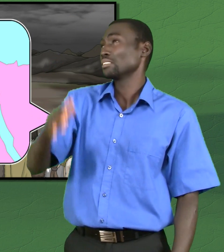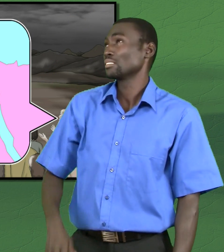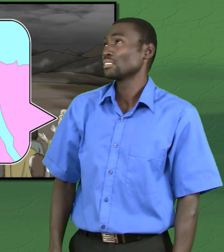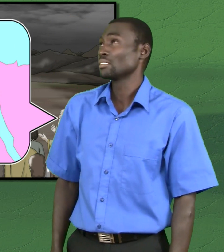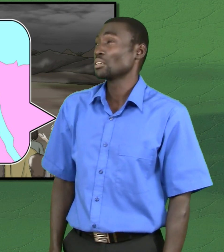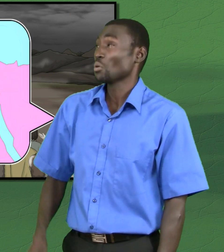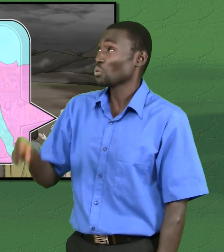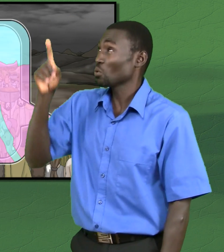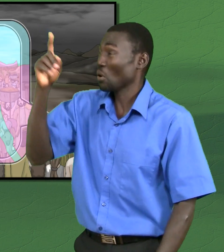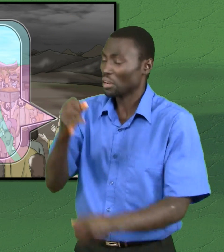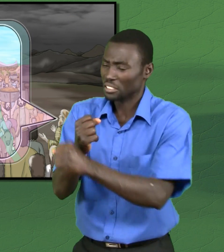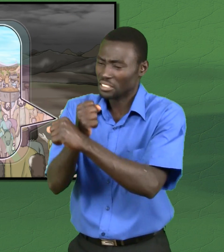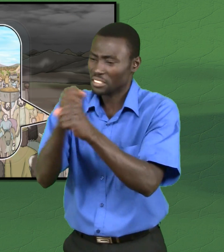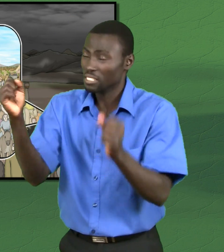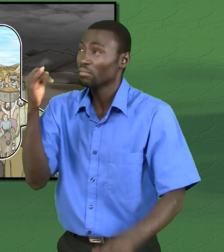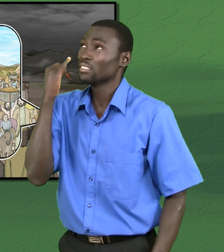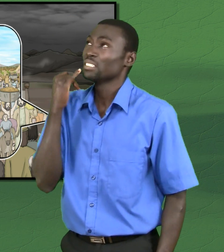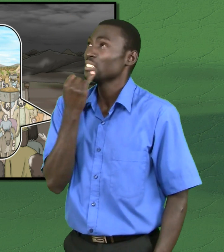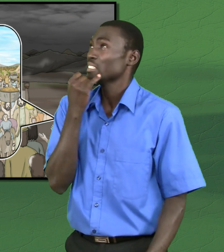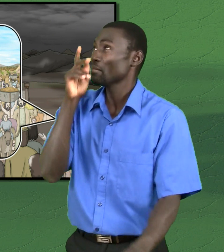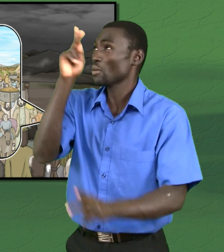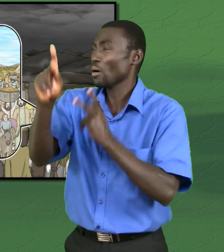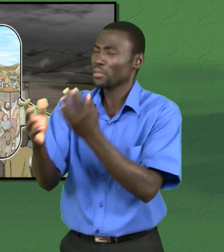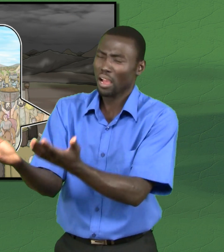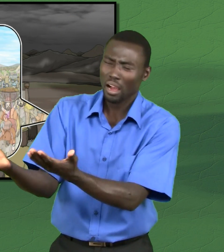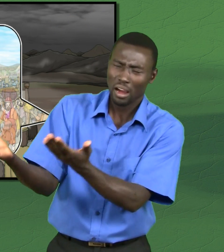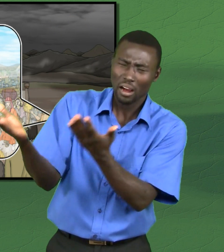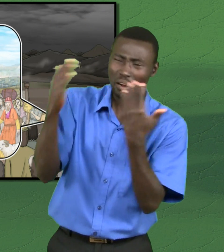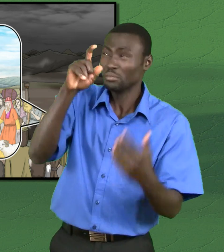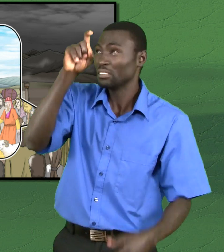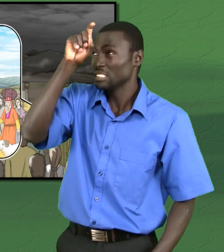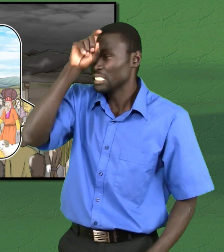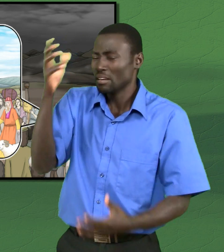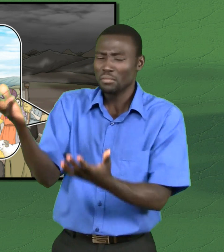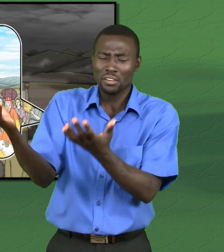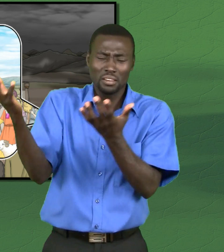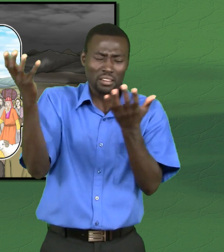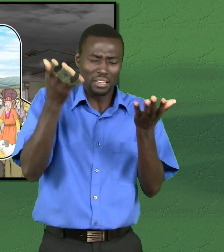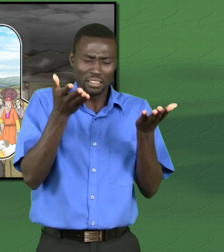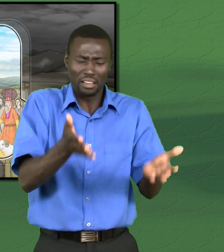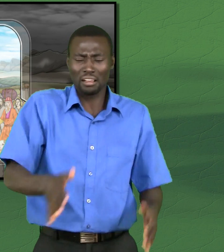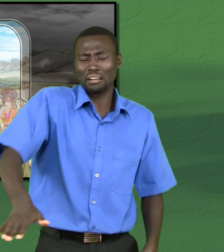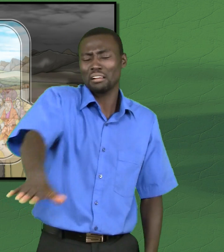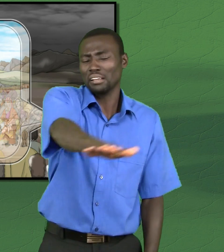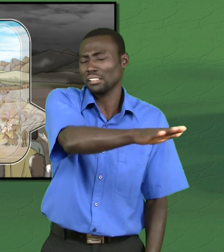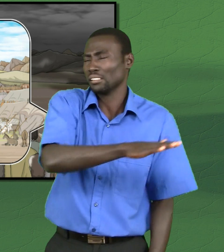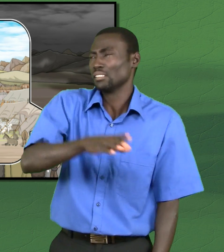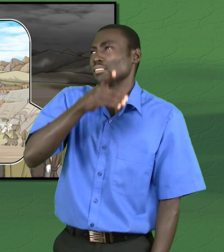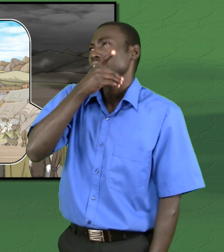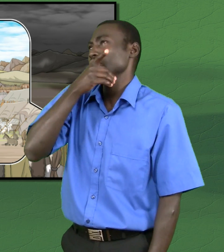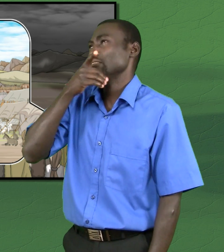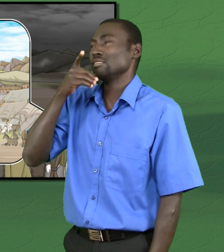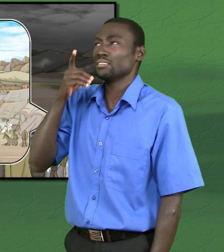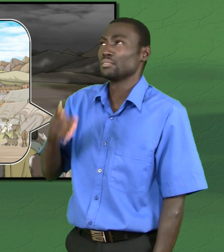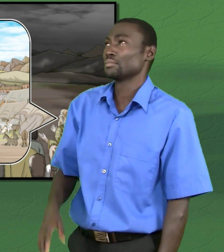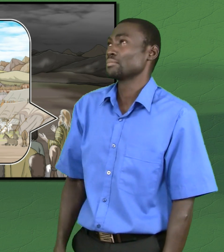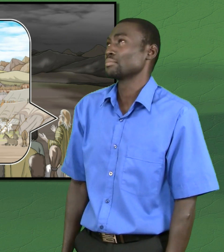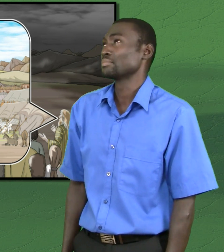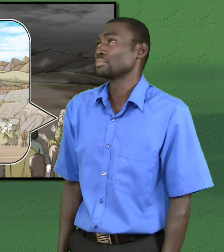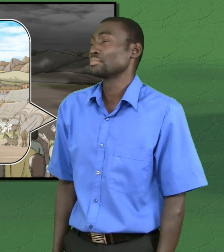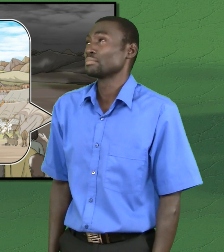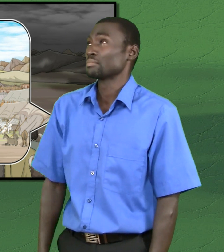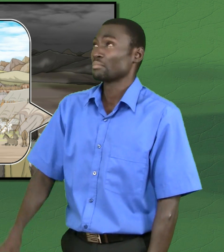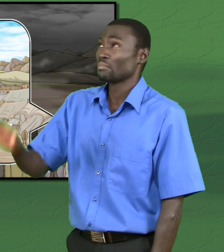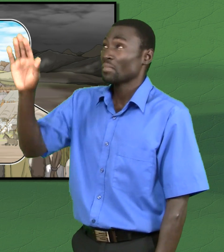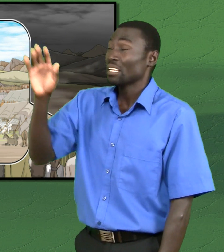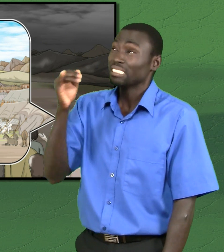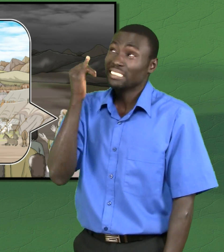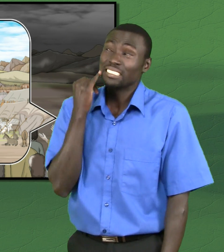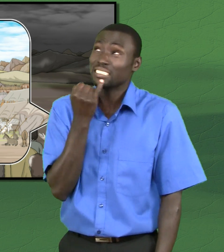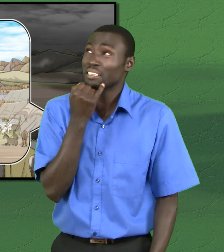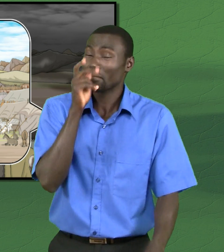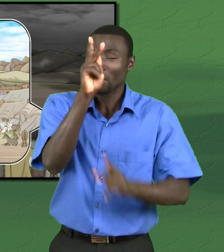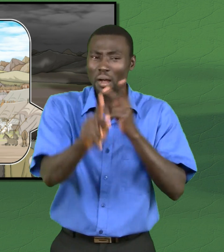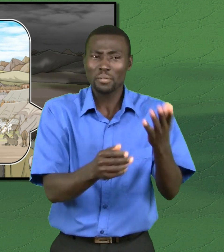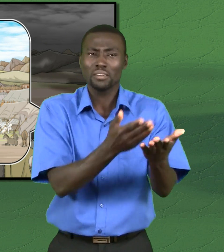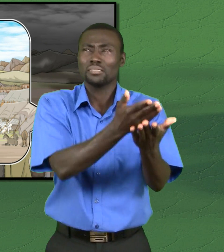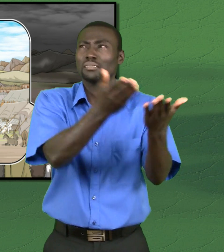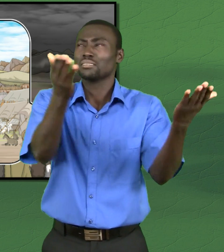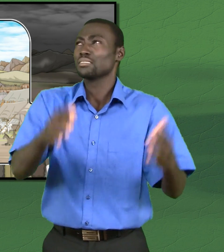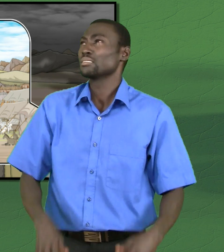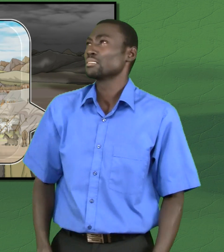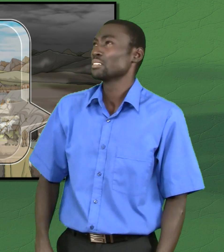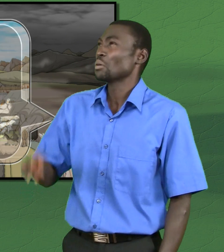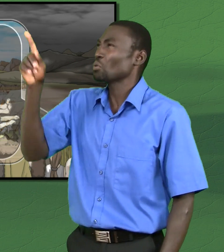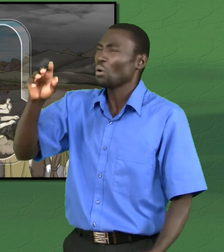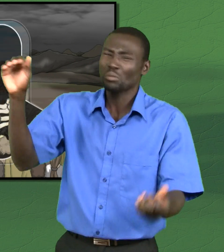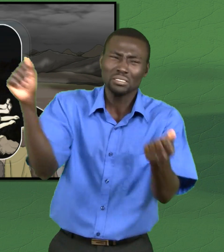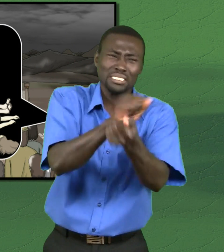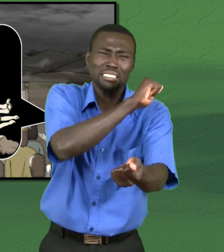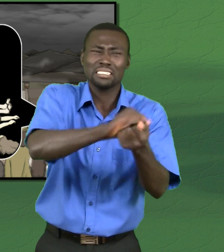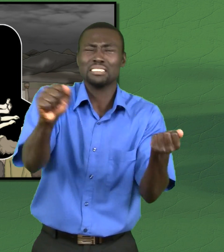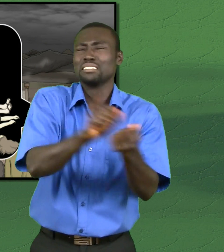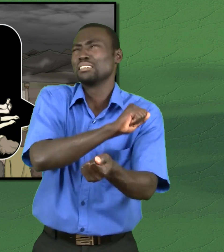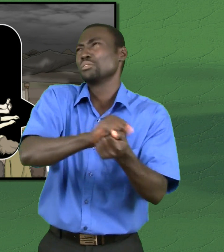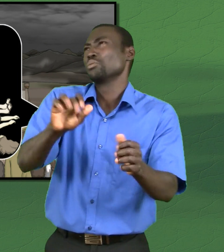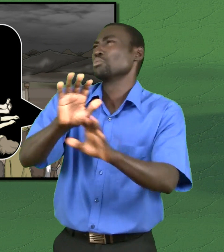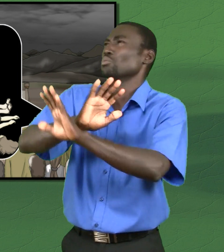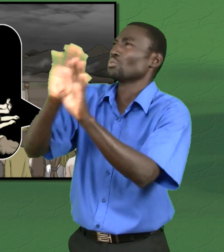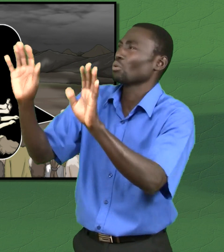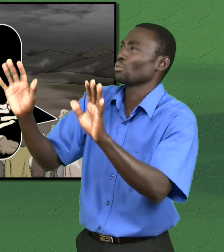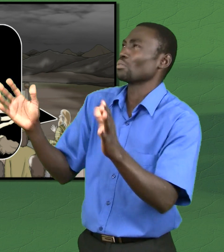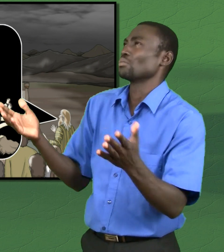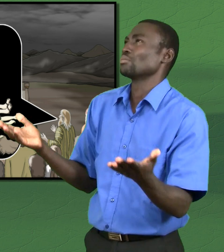And they will tell it to the inhabitants of this land.